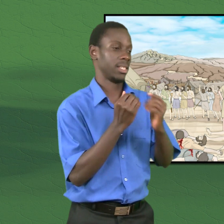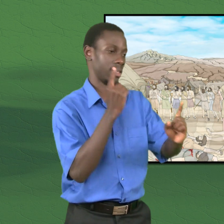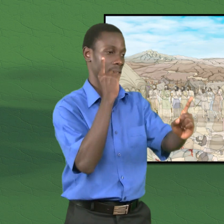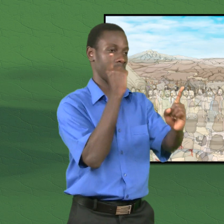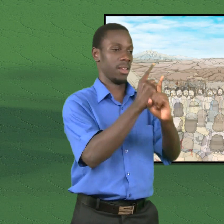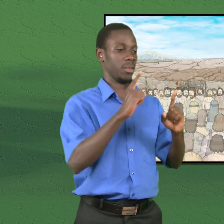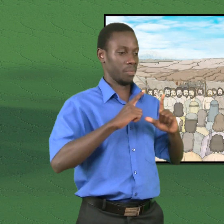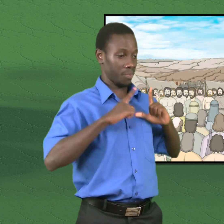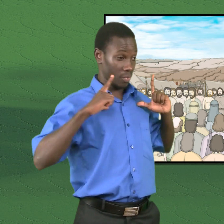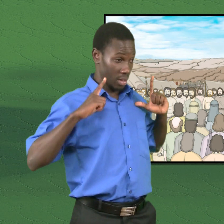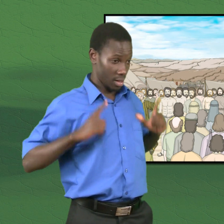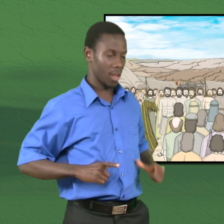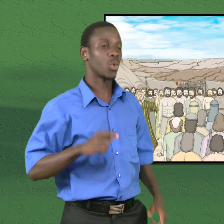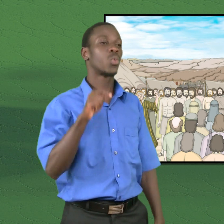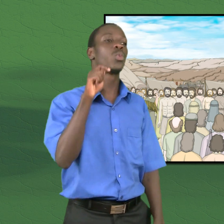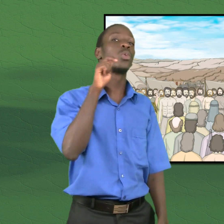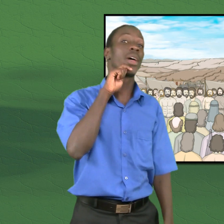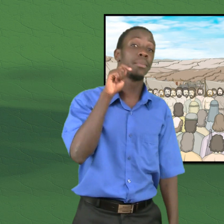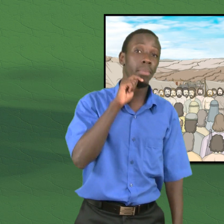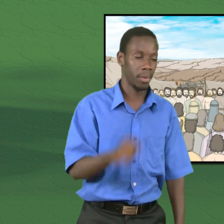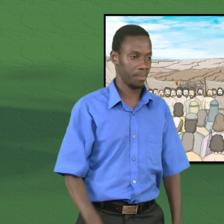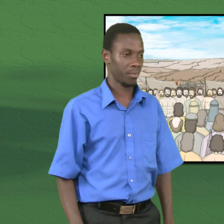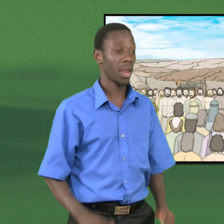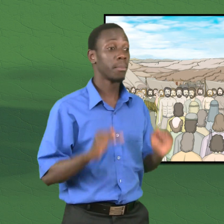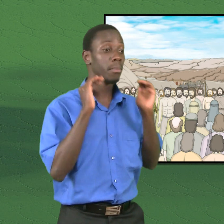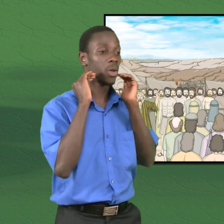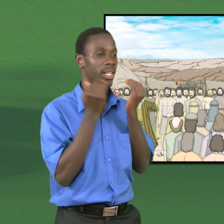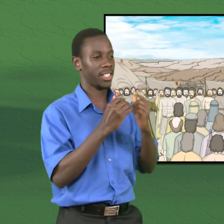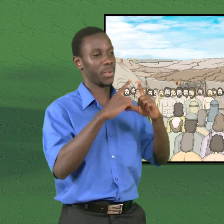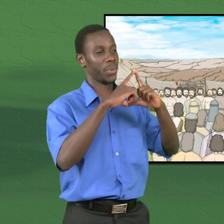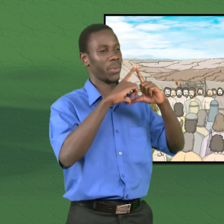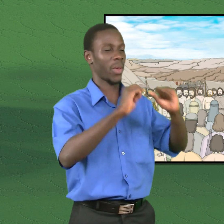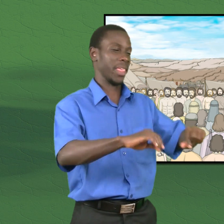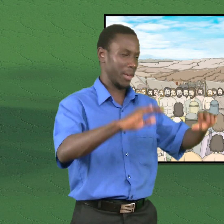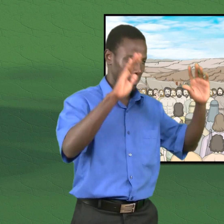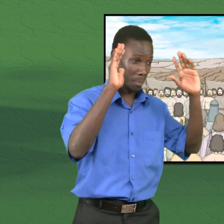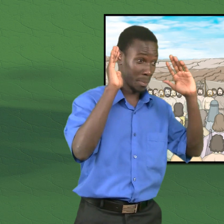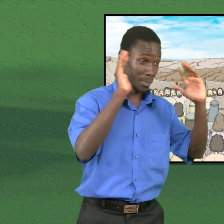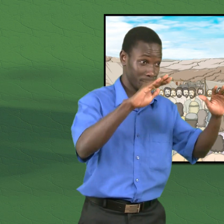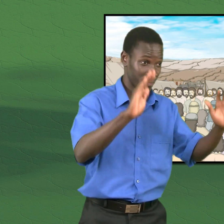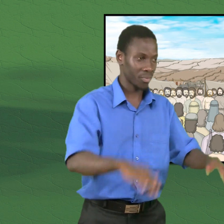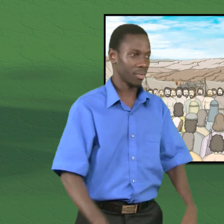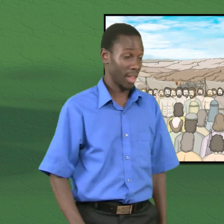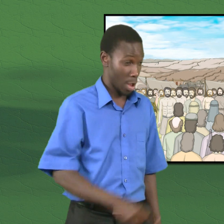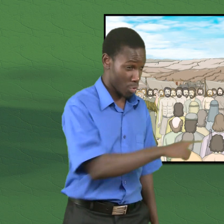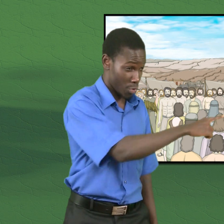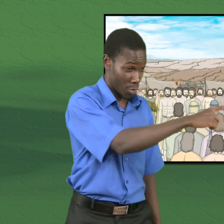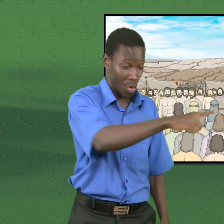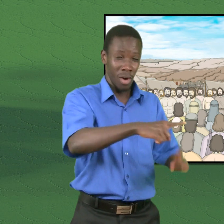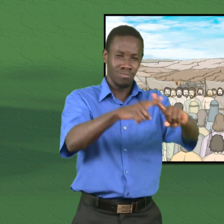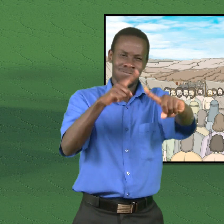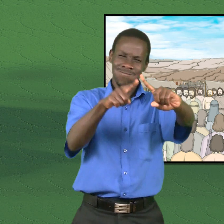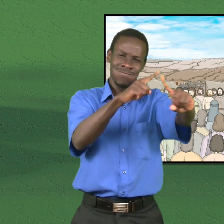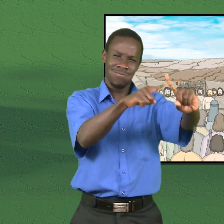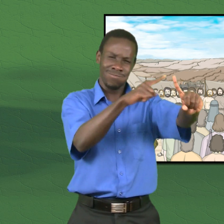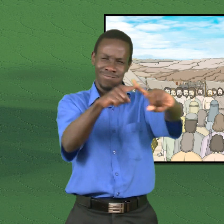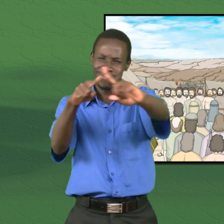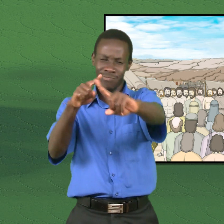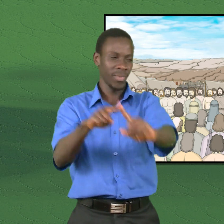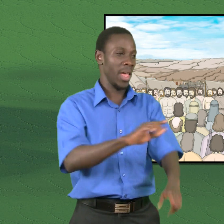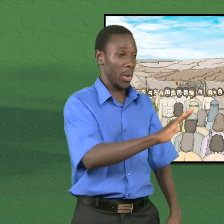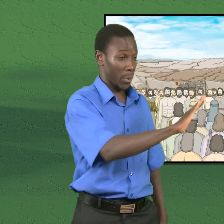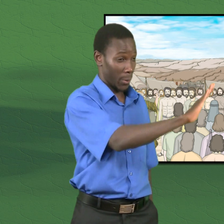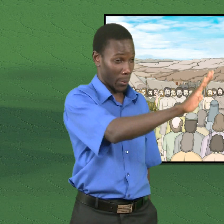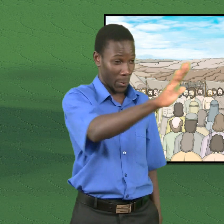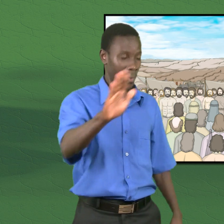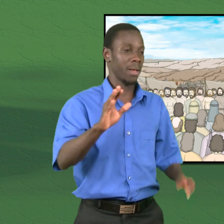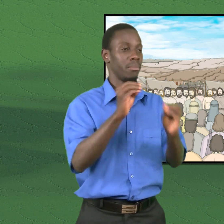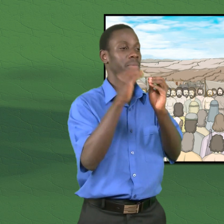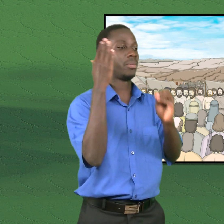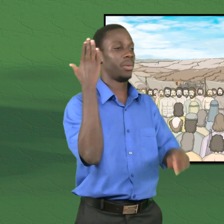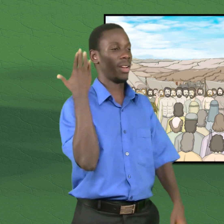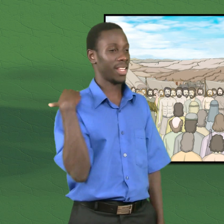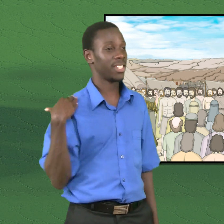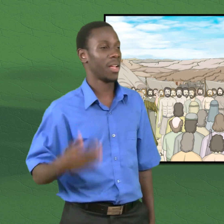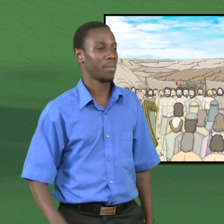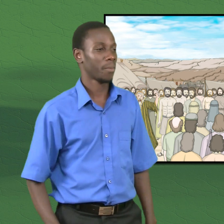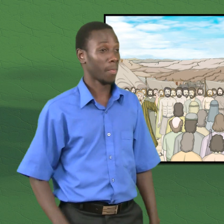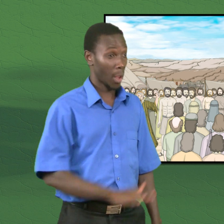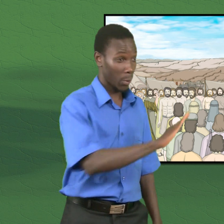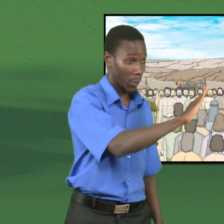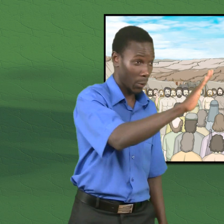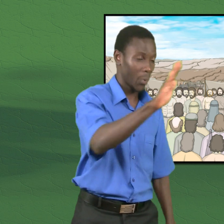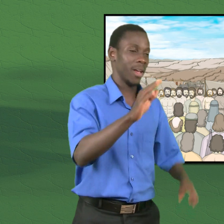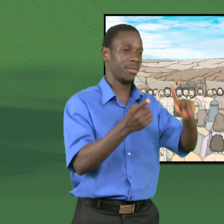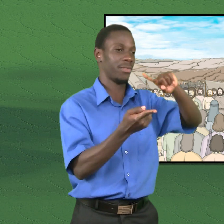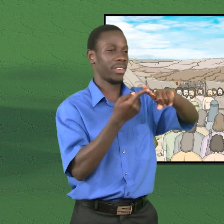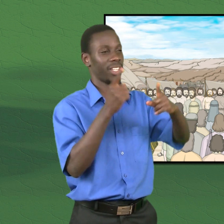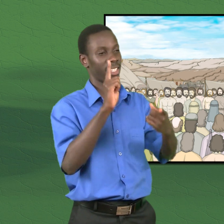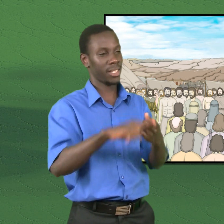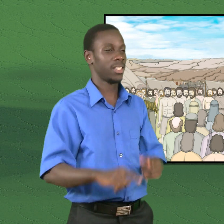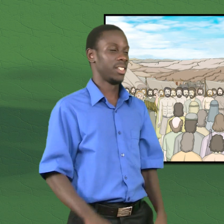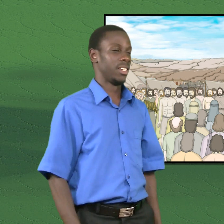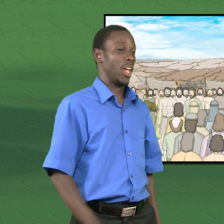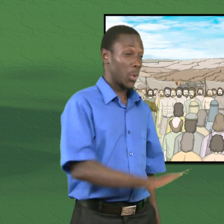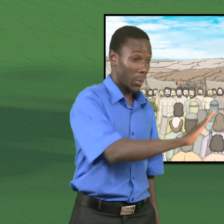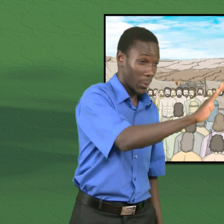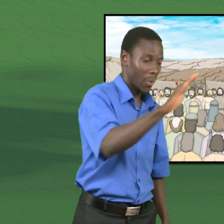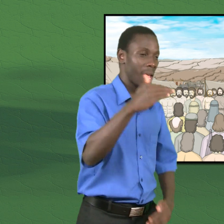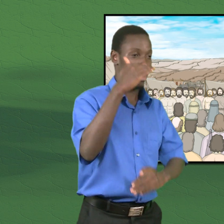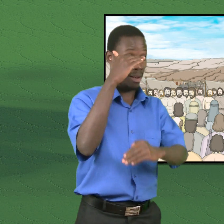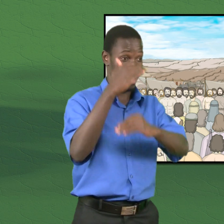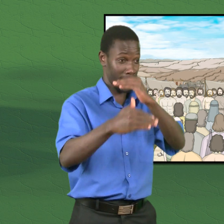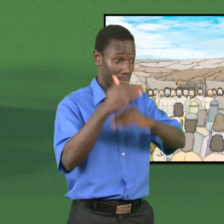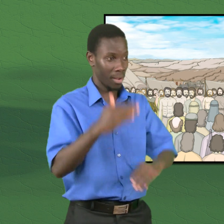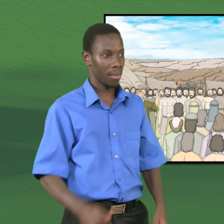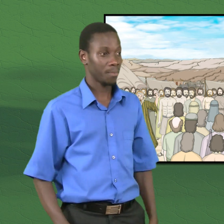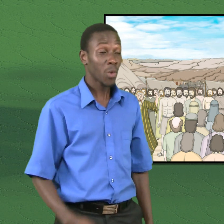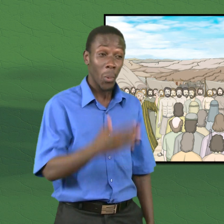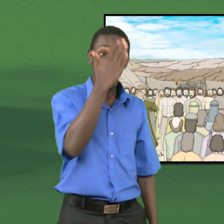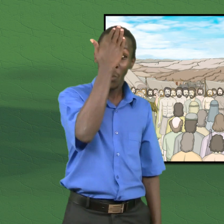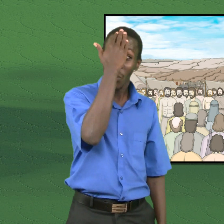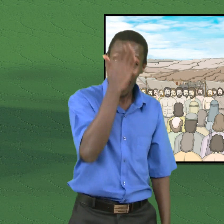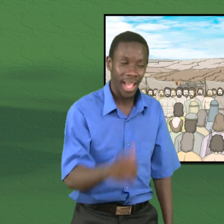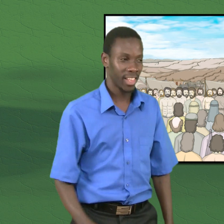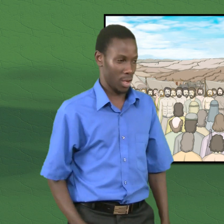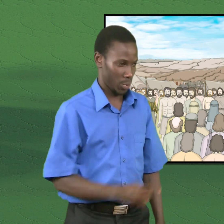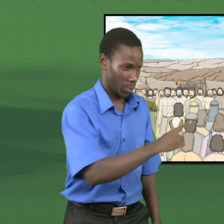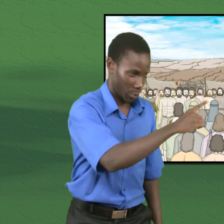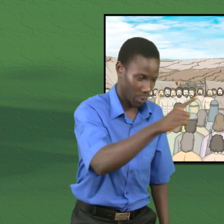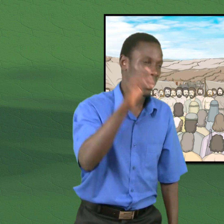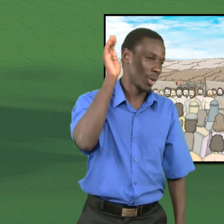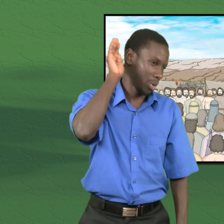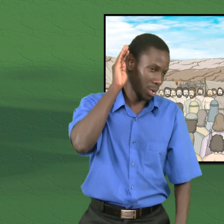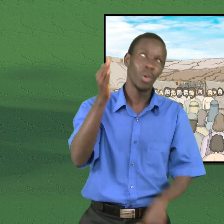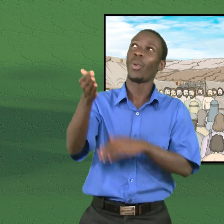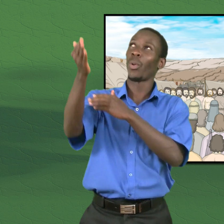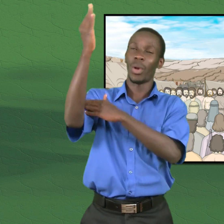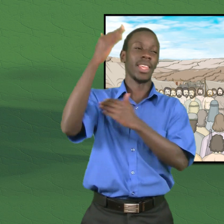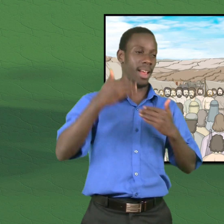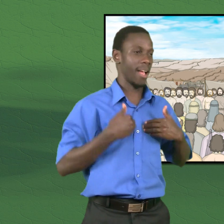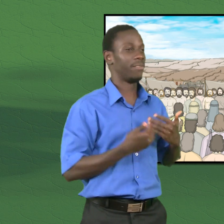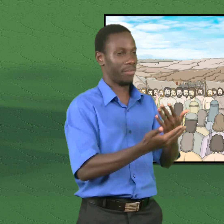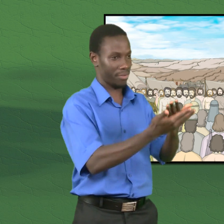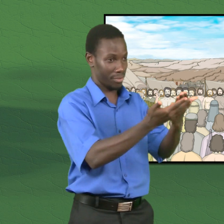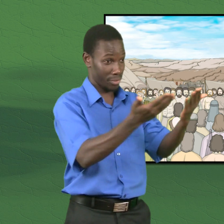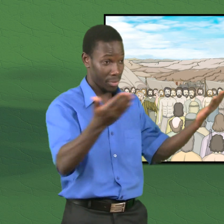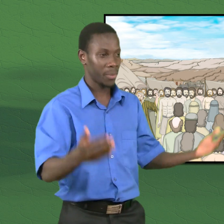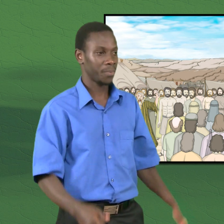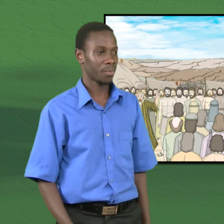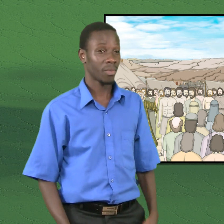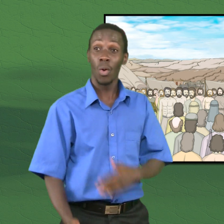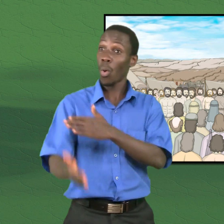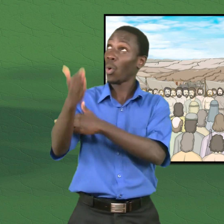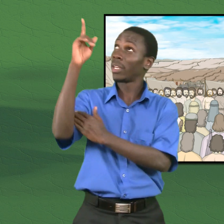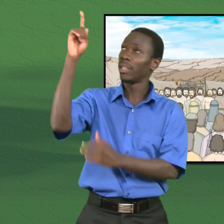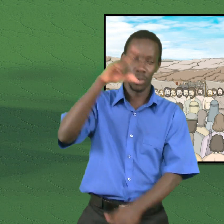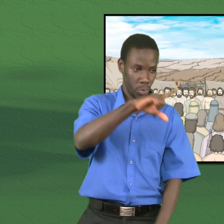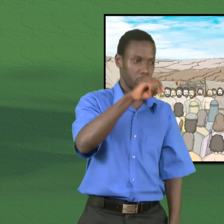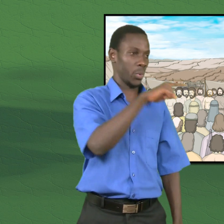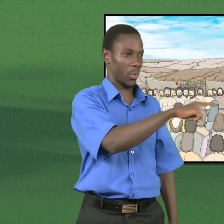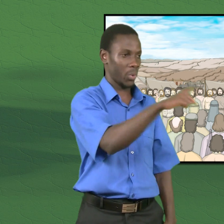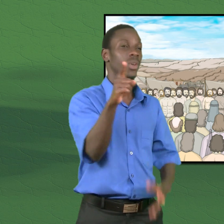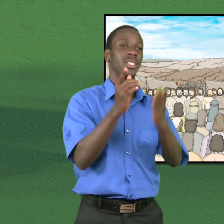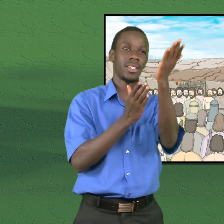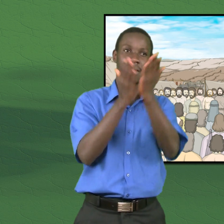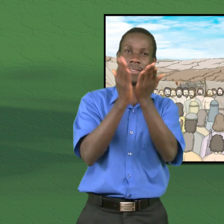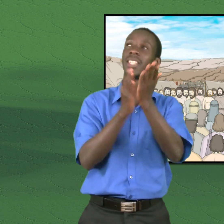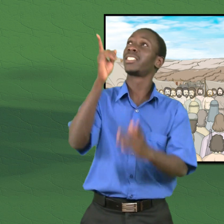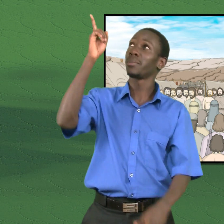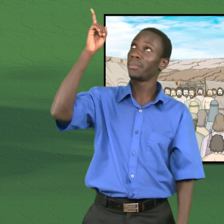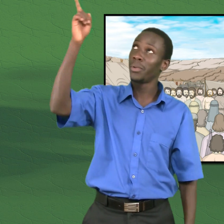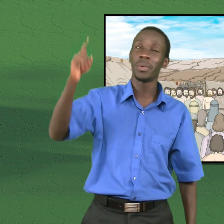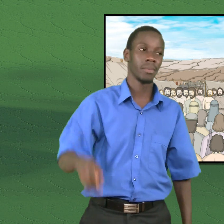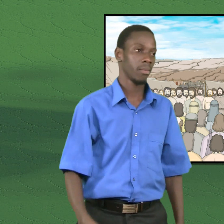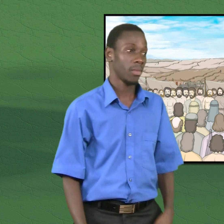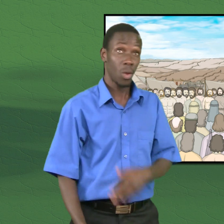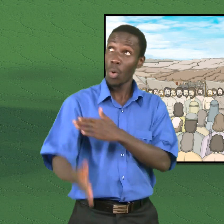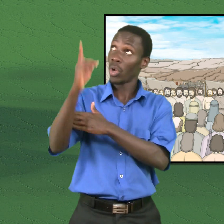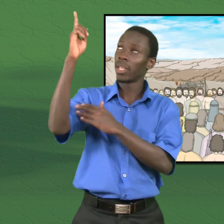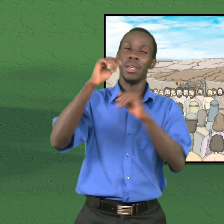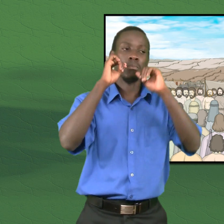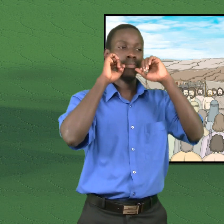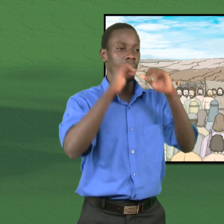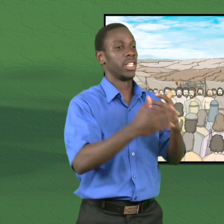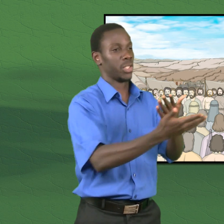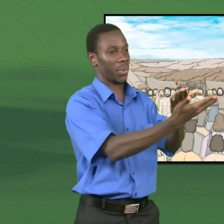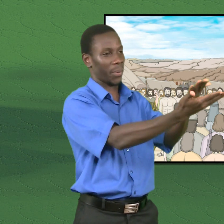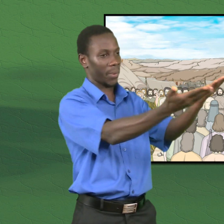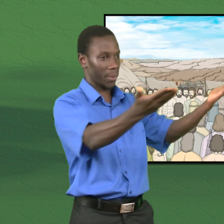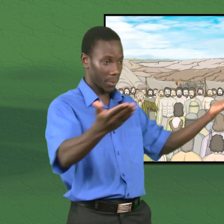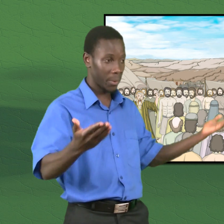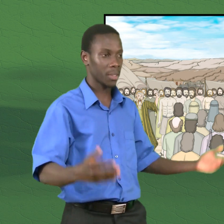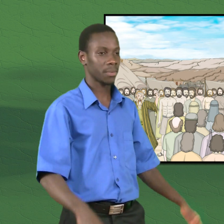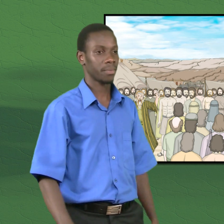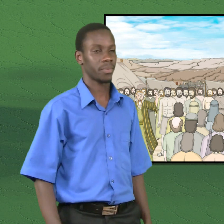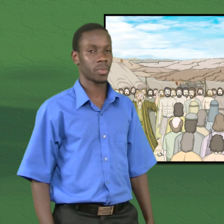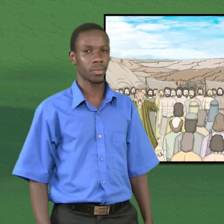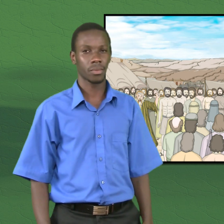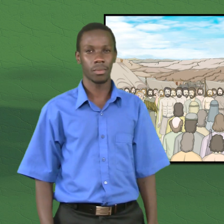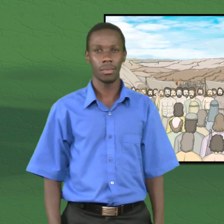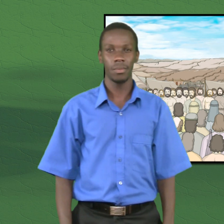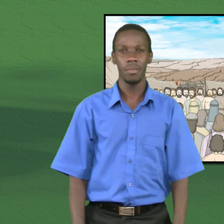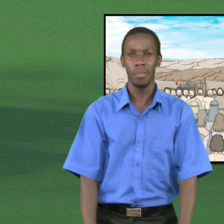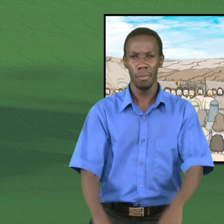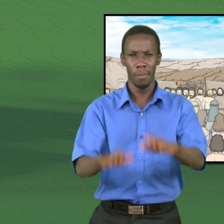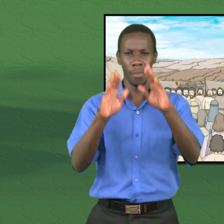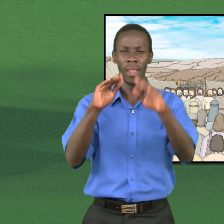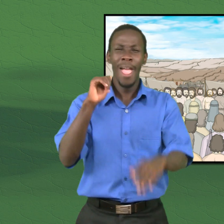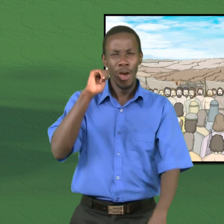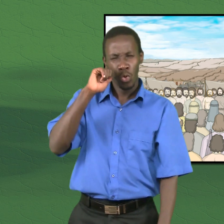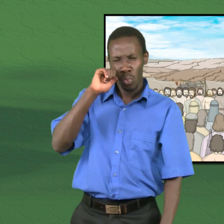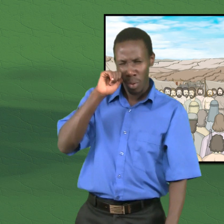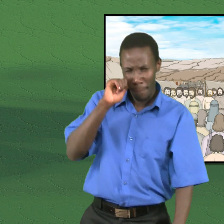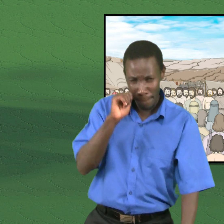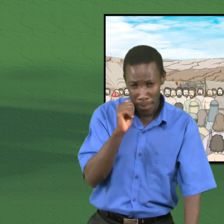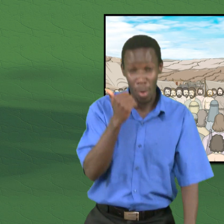Afterward, Moses said, “Today you have been ordained for service to the LORD, since each man went against his son and his brother;